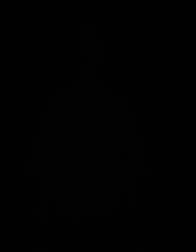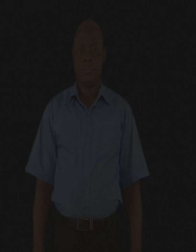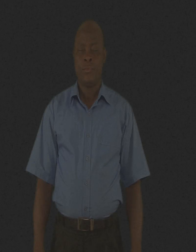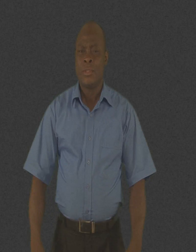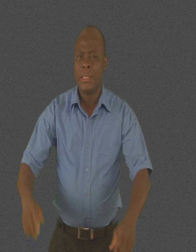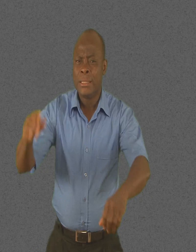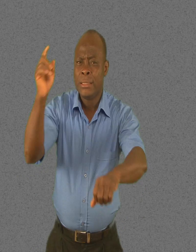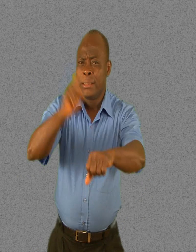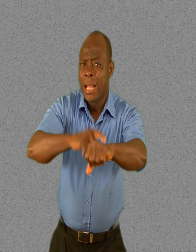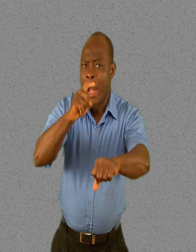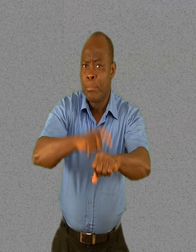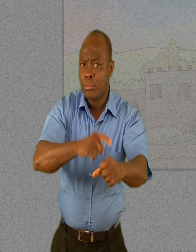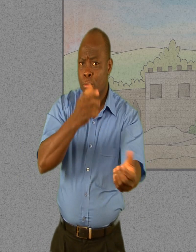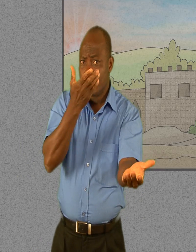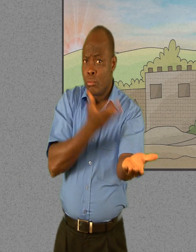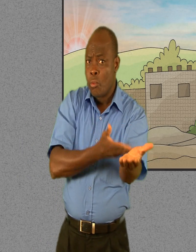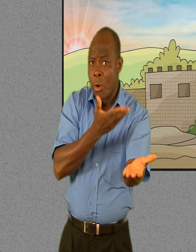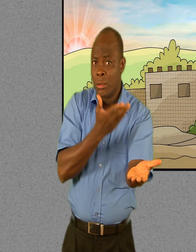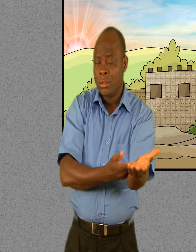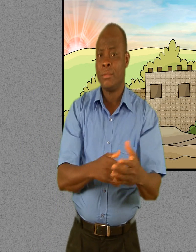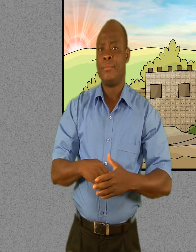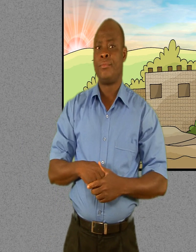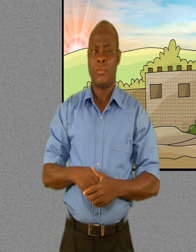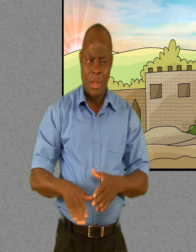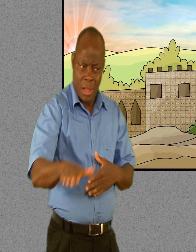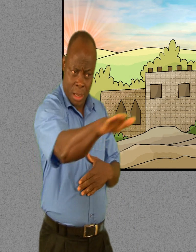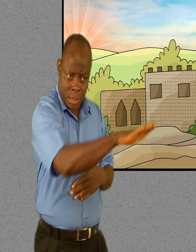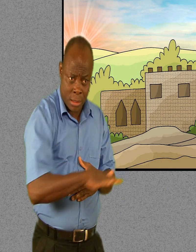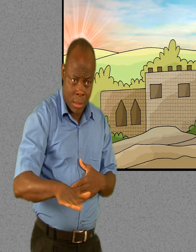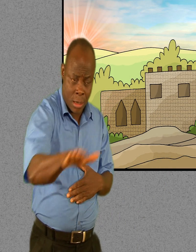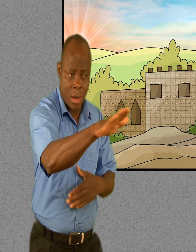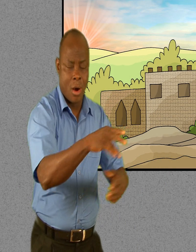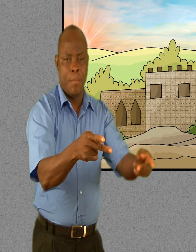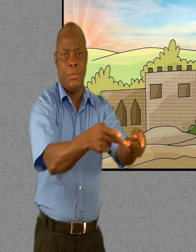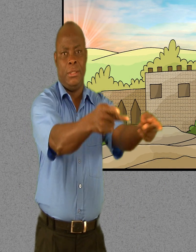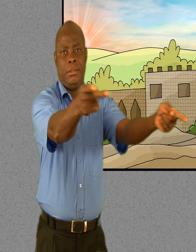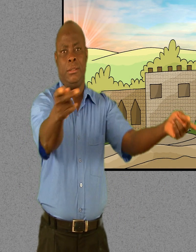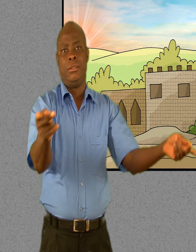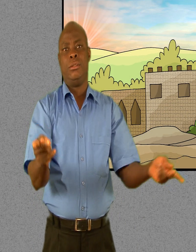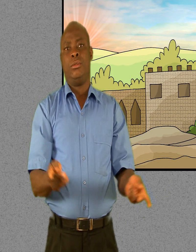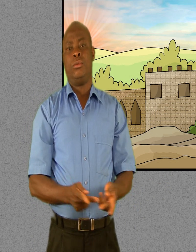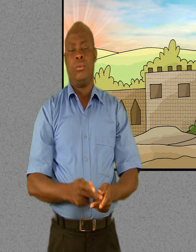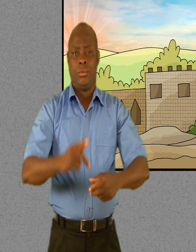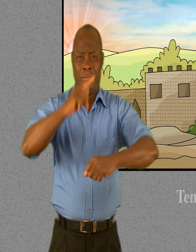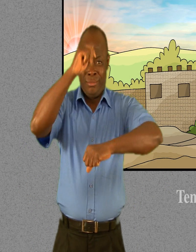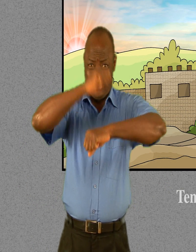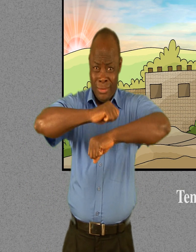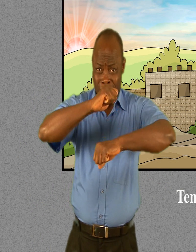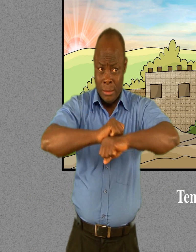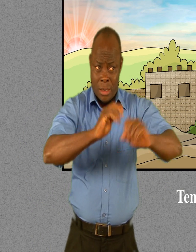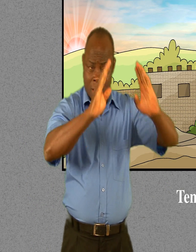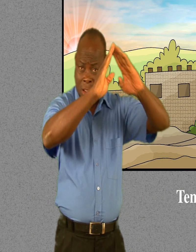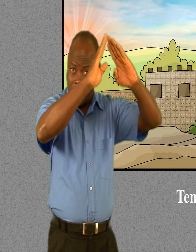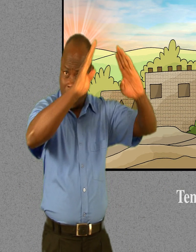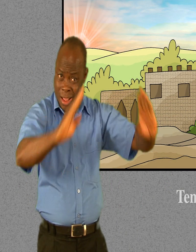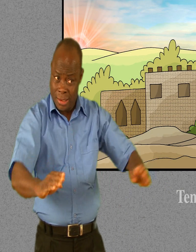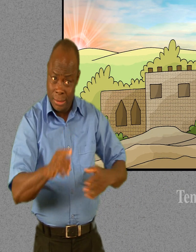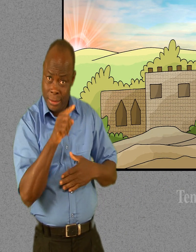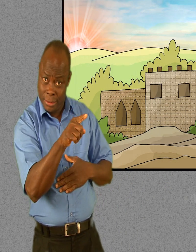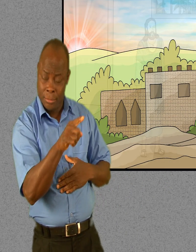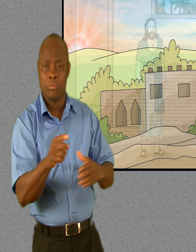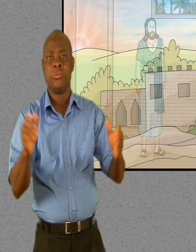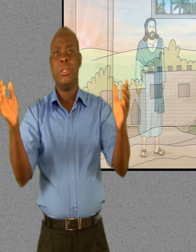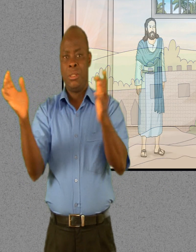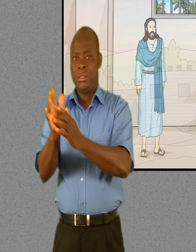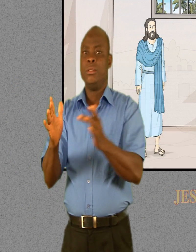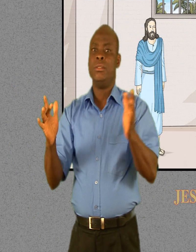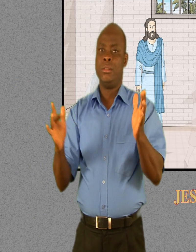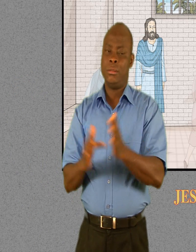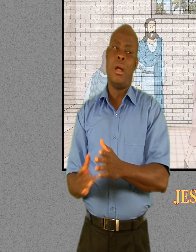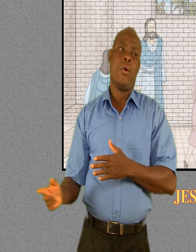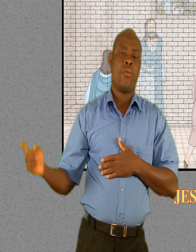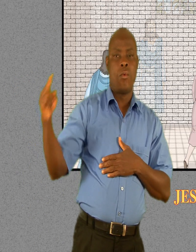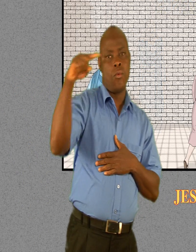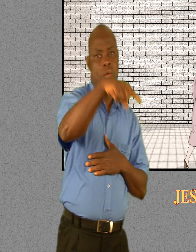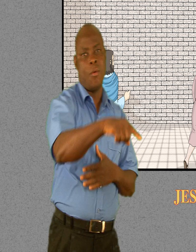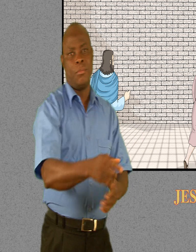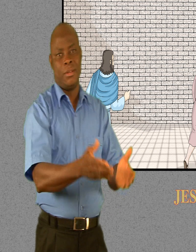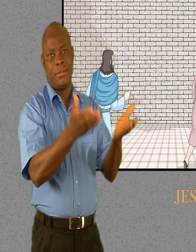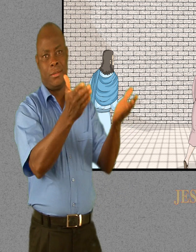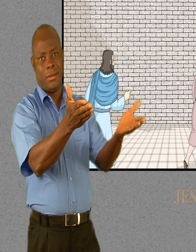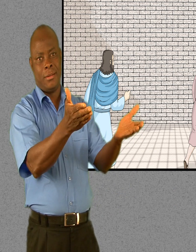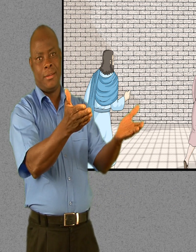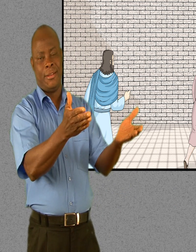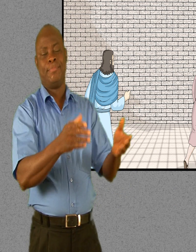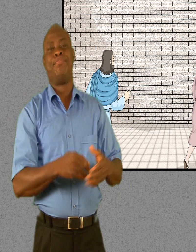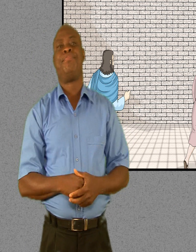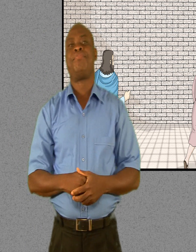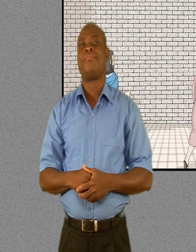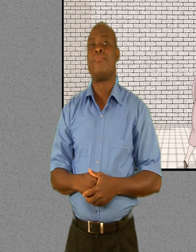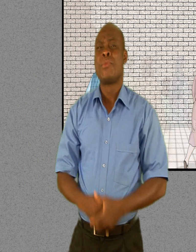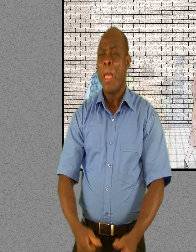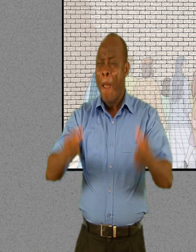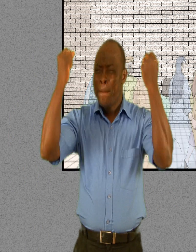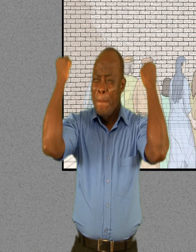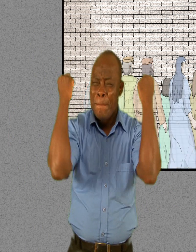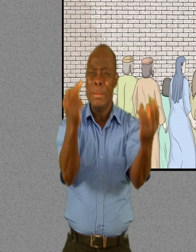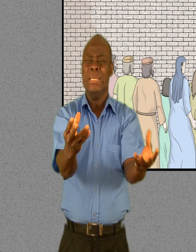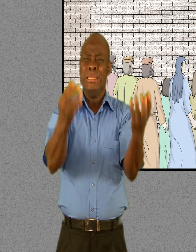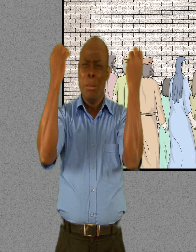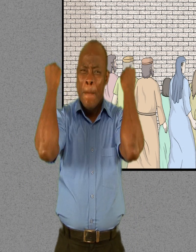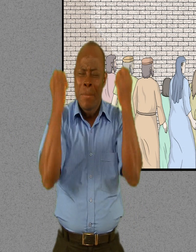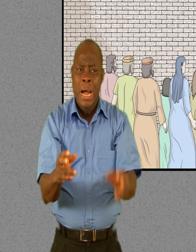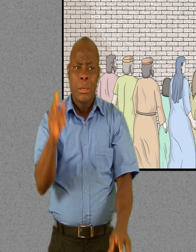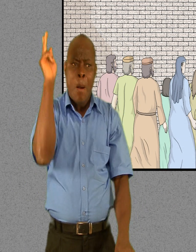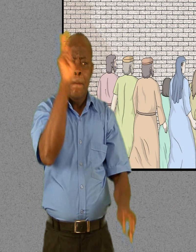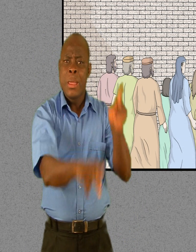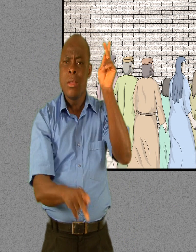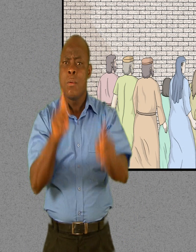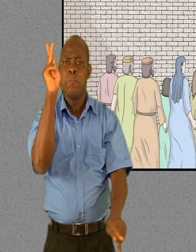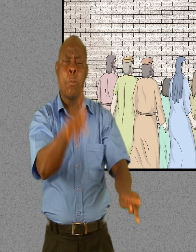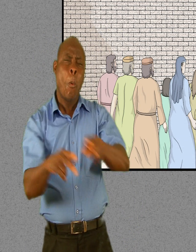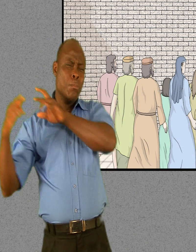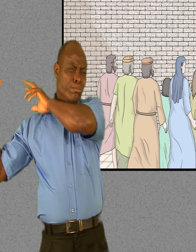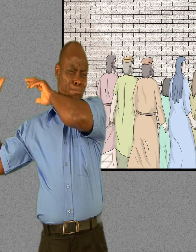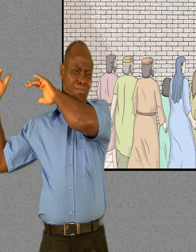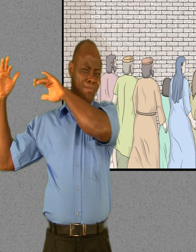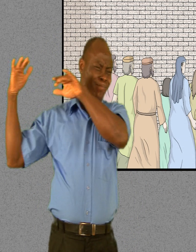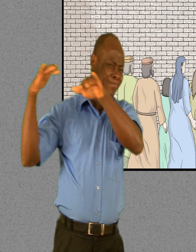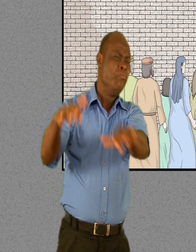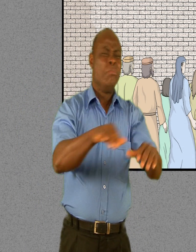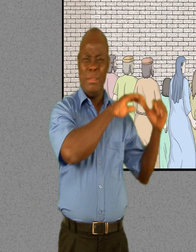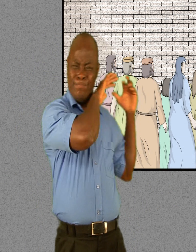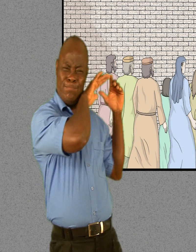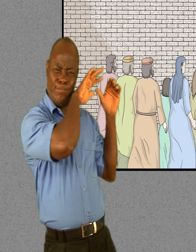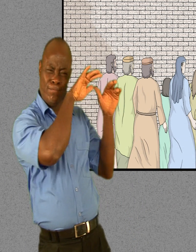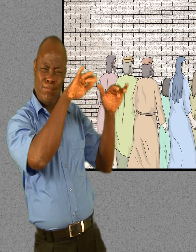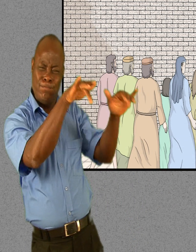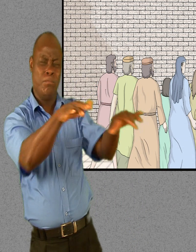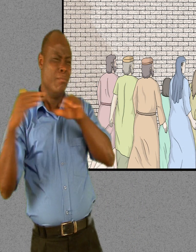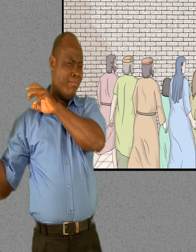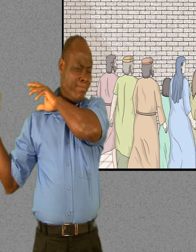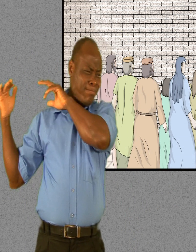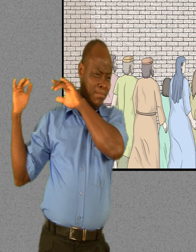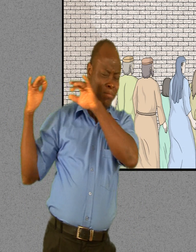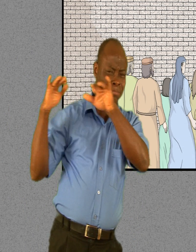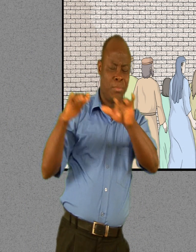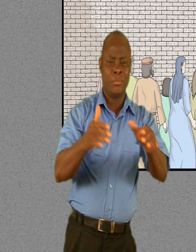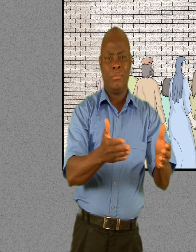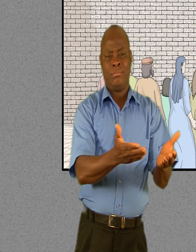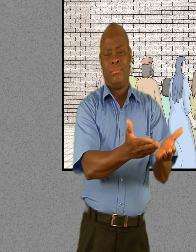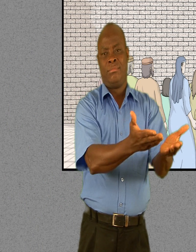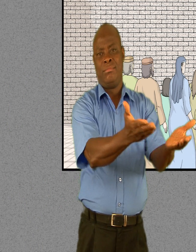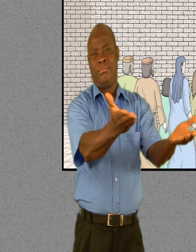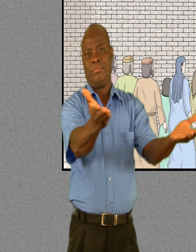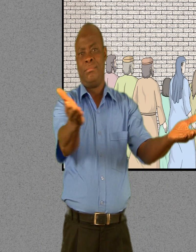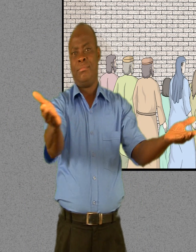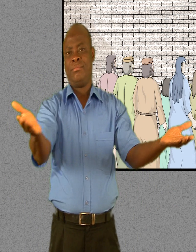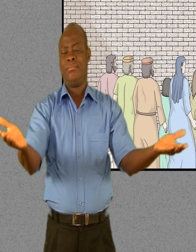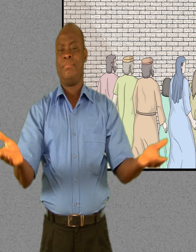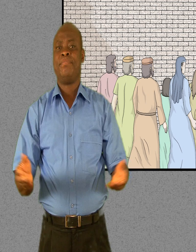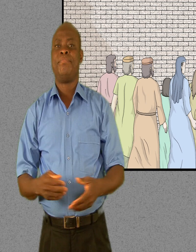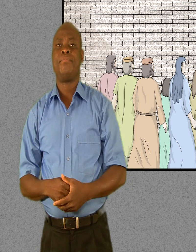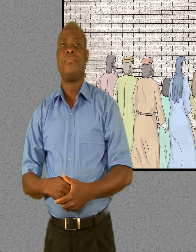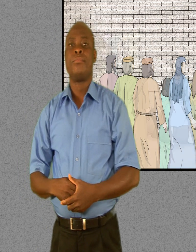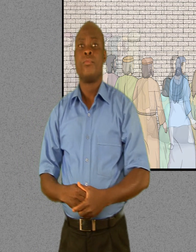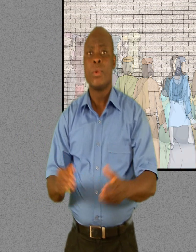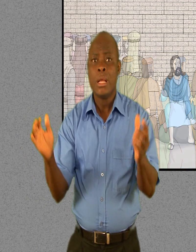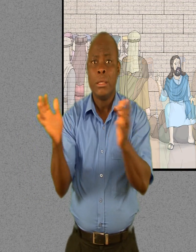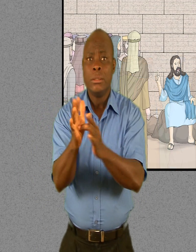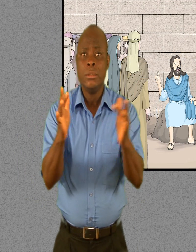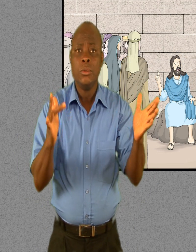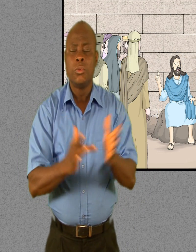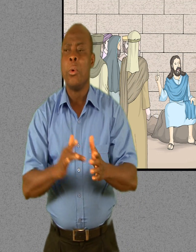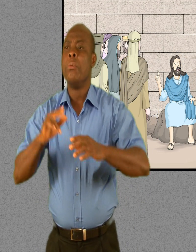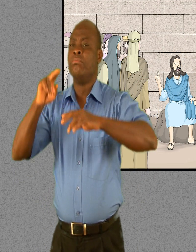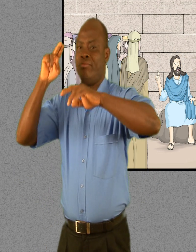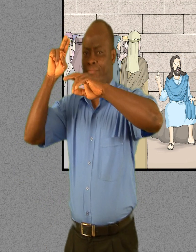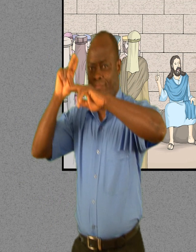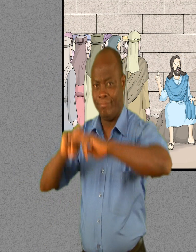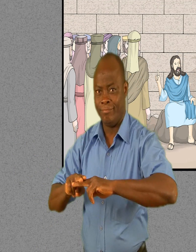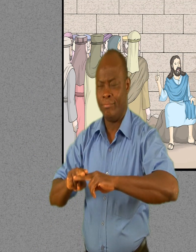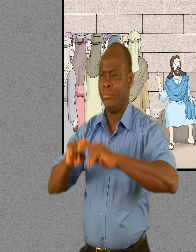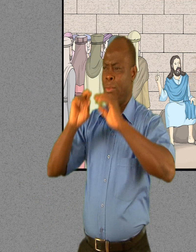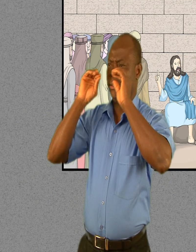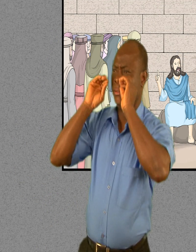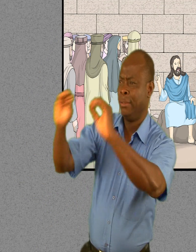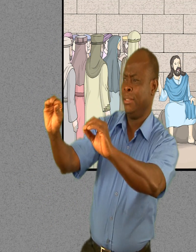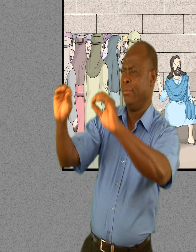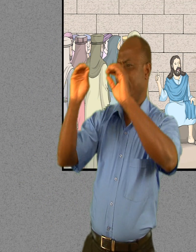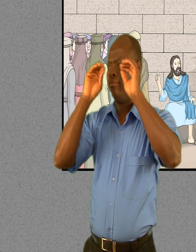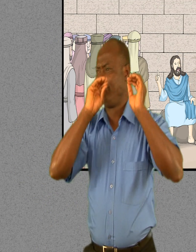Early in the morning He went back into the temple courts.